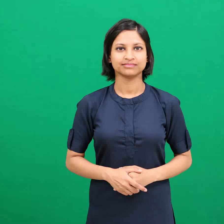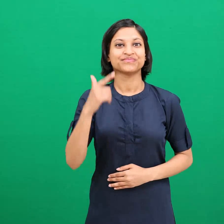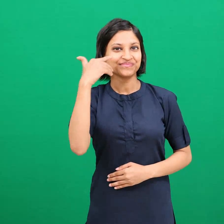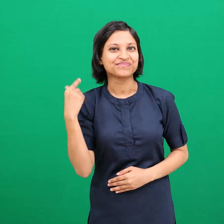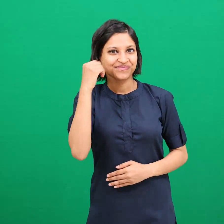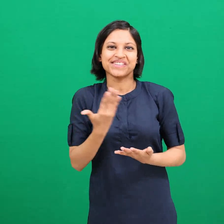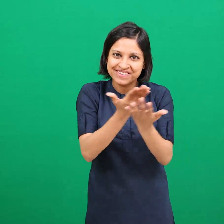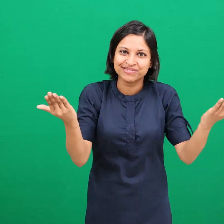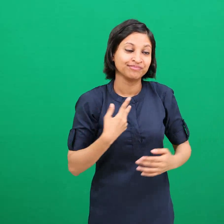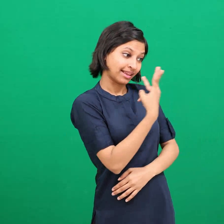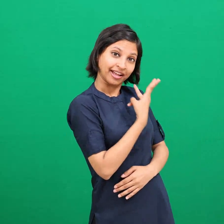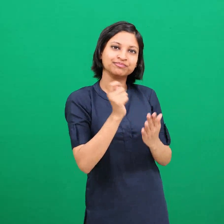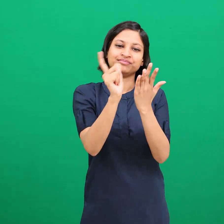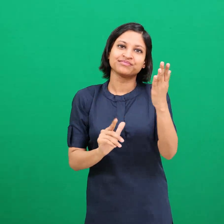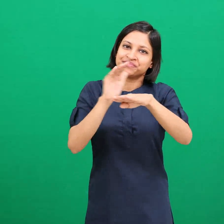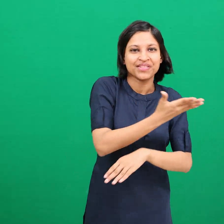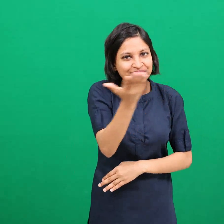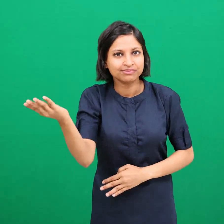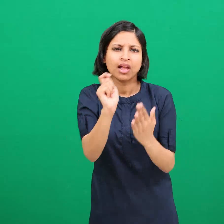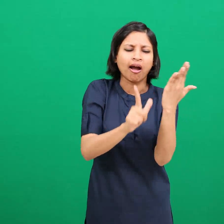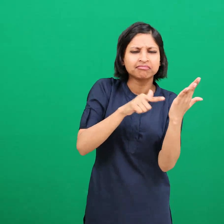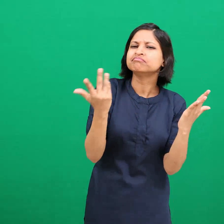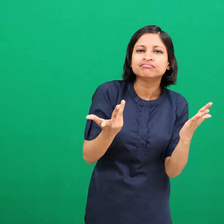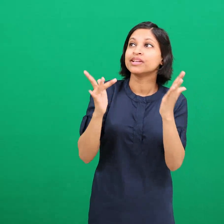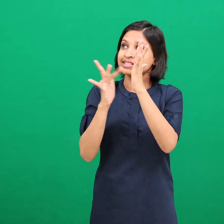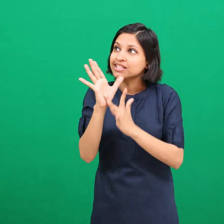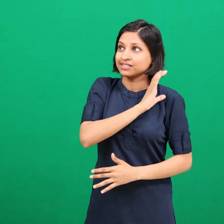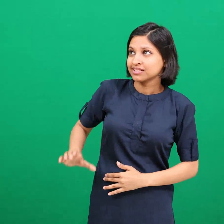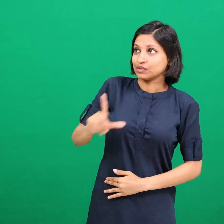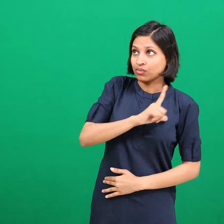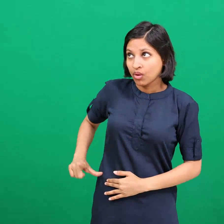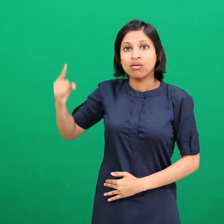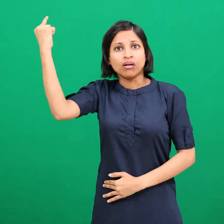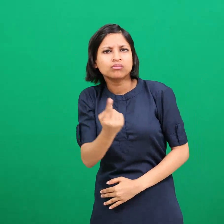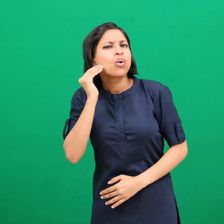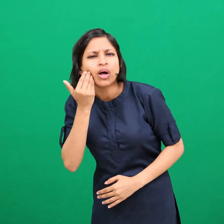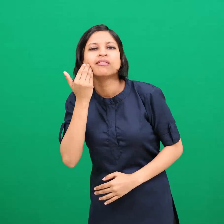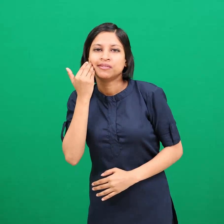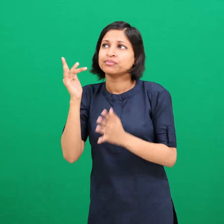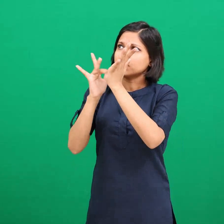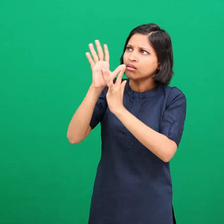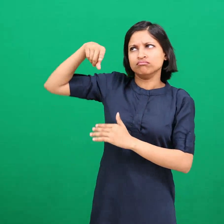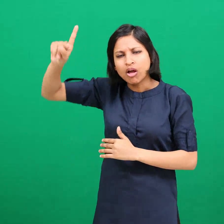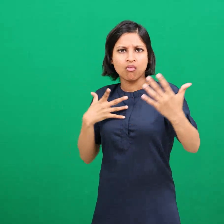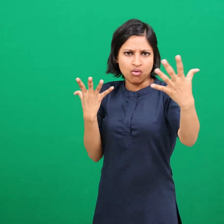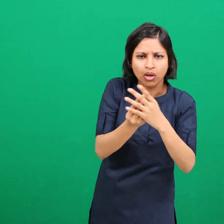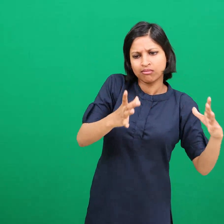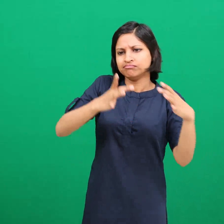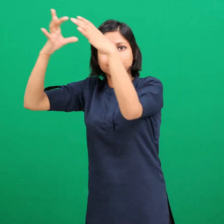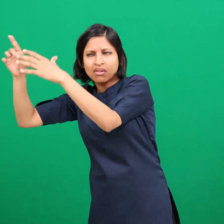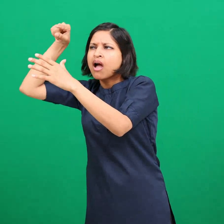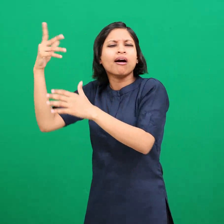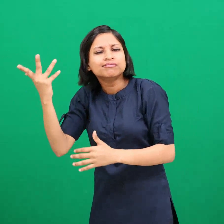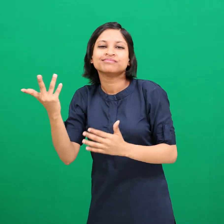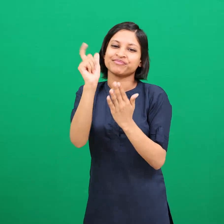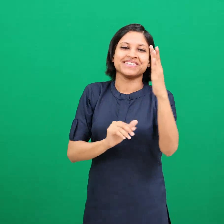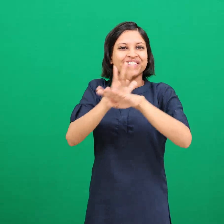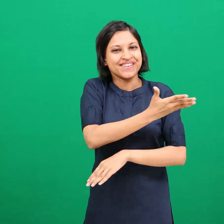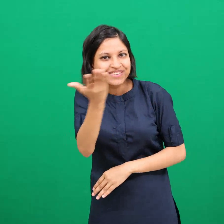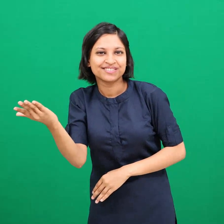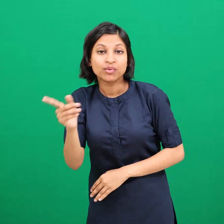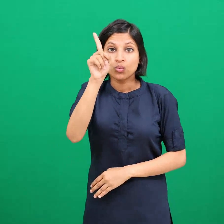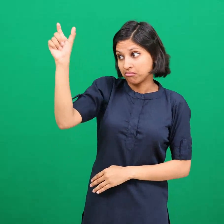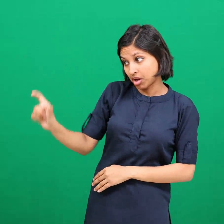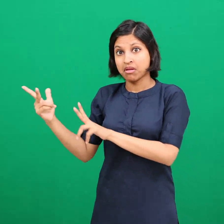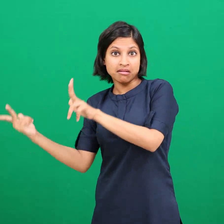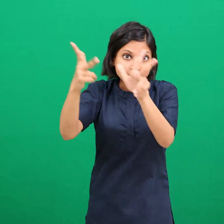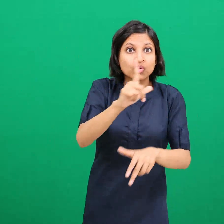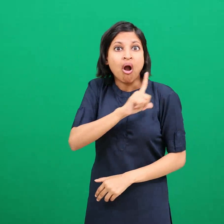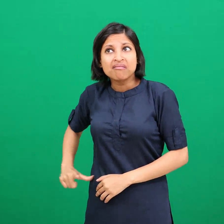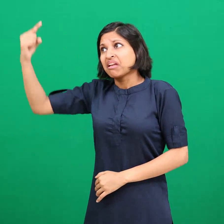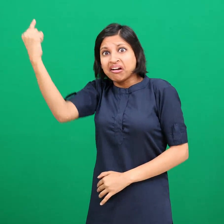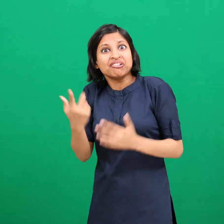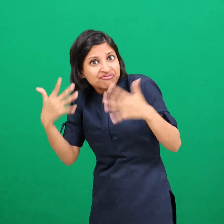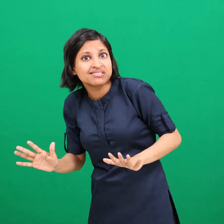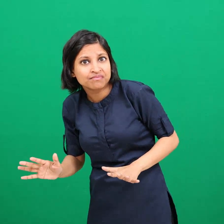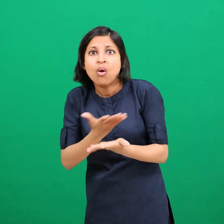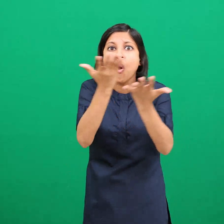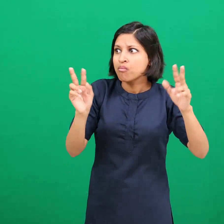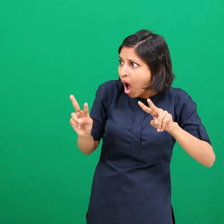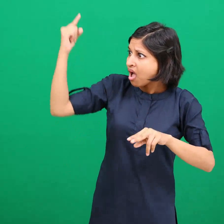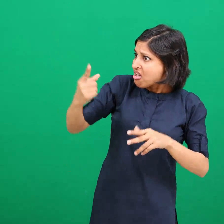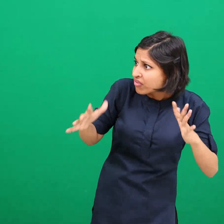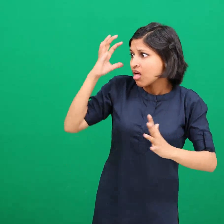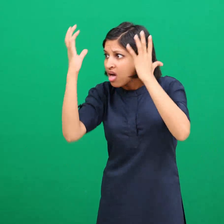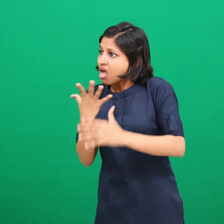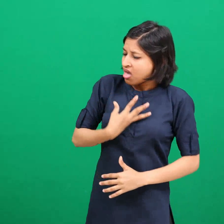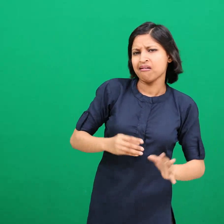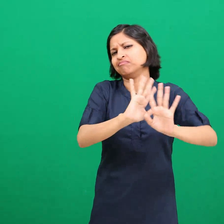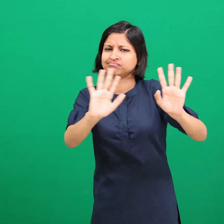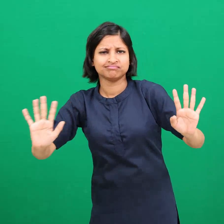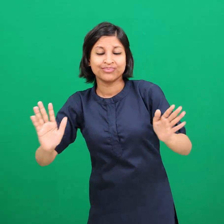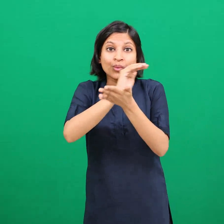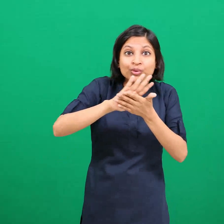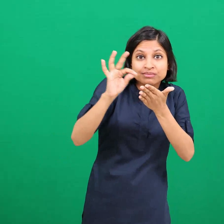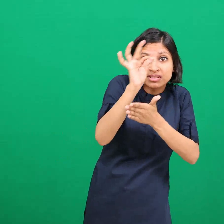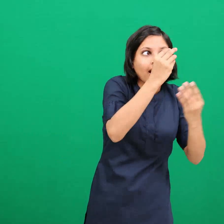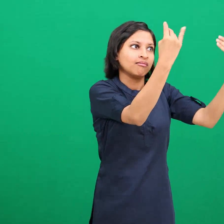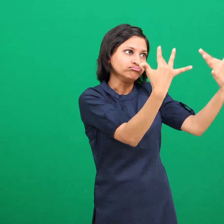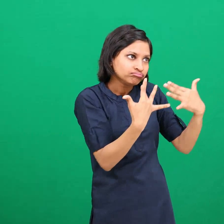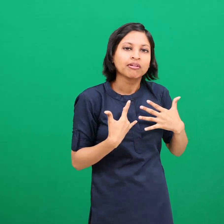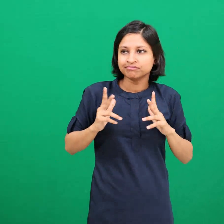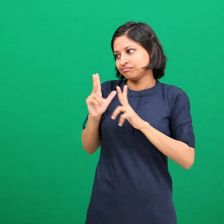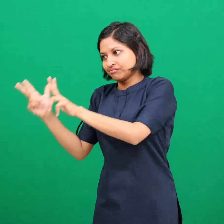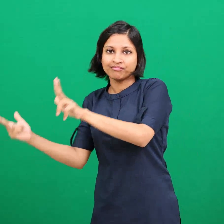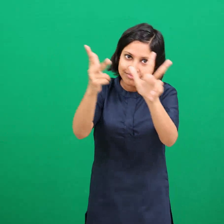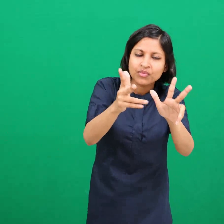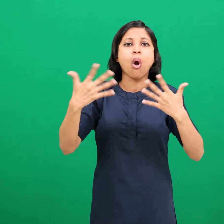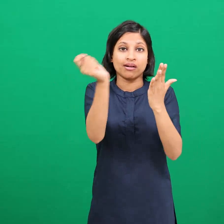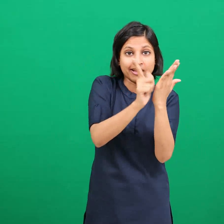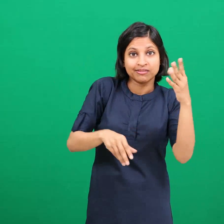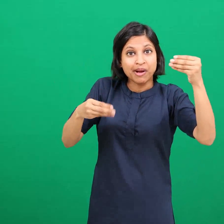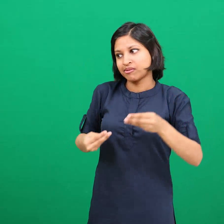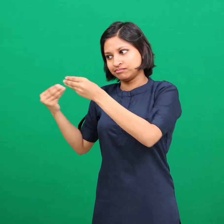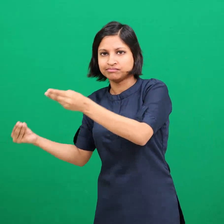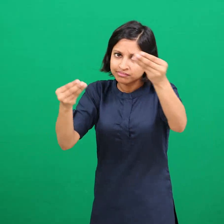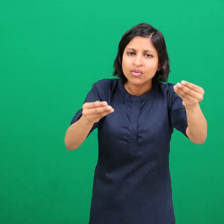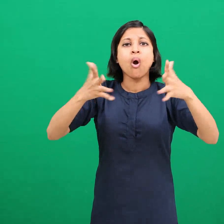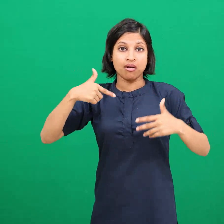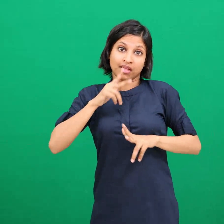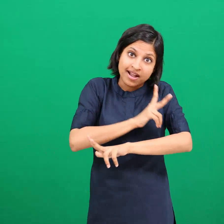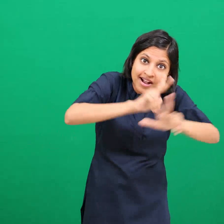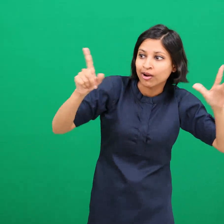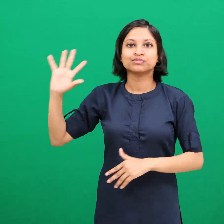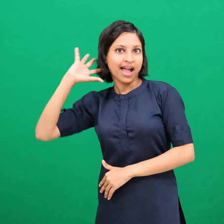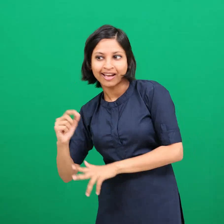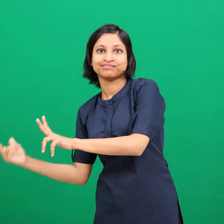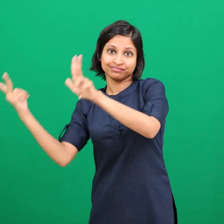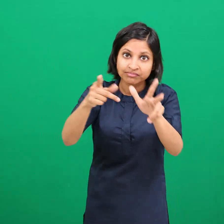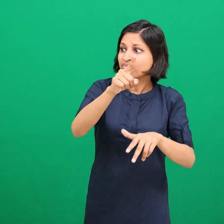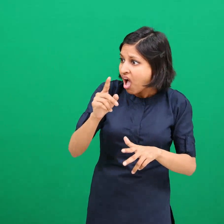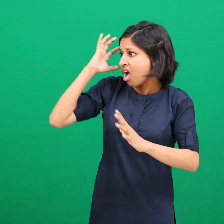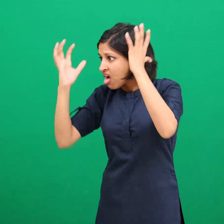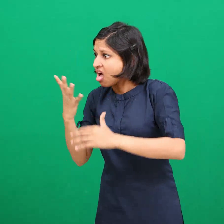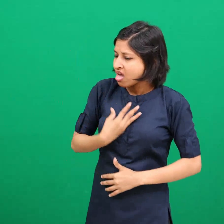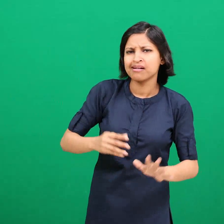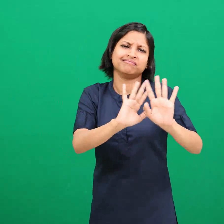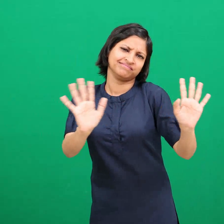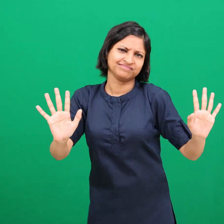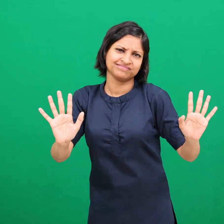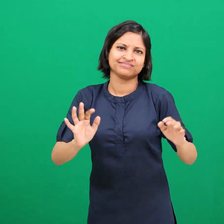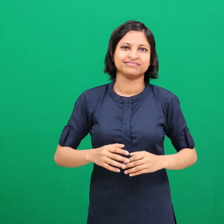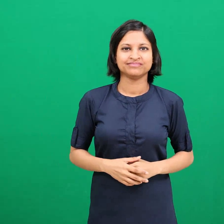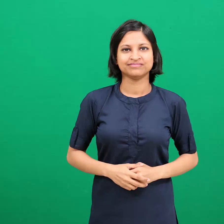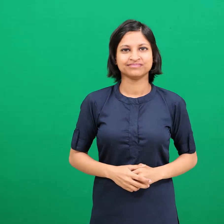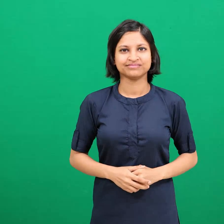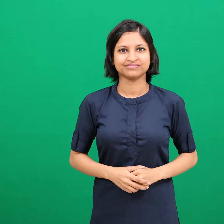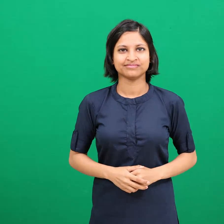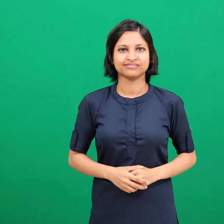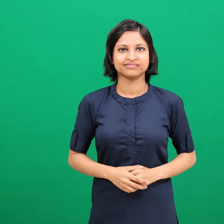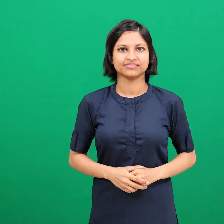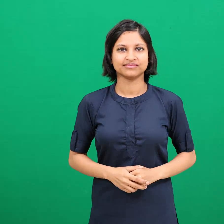Now concerning the coming of our Lord Jesus Christ and our being gathered together to Him, we ask you, brothers, not to be easily disconcerted or alarmed by any spirit or message or letter seeming to be from us, alleging that the Day of the Lord has already come.